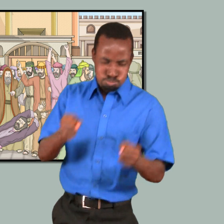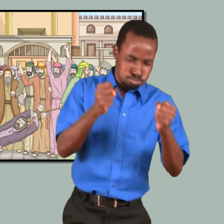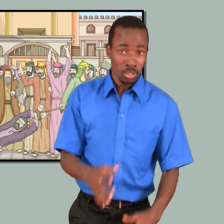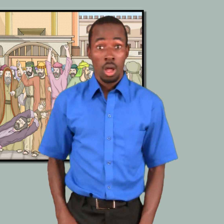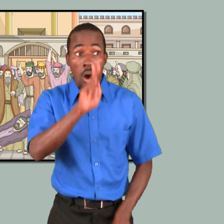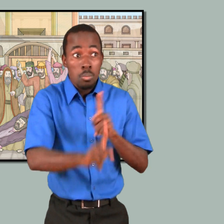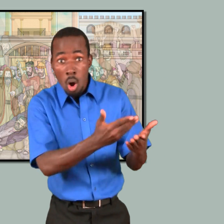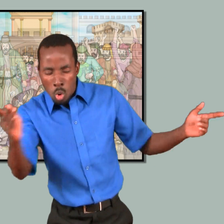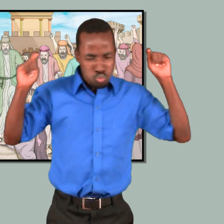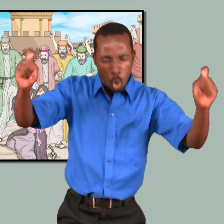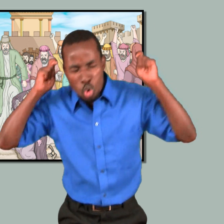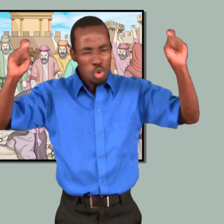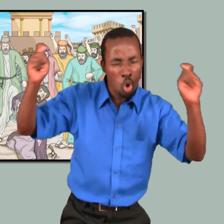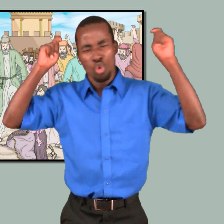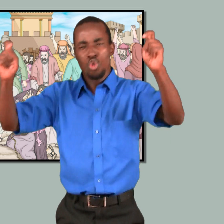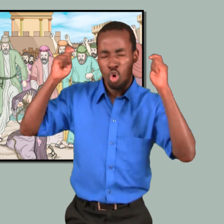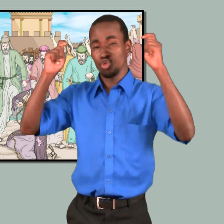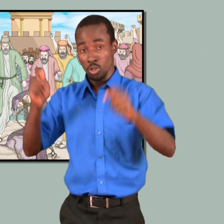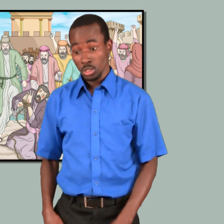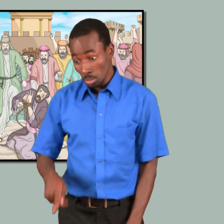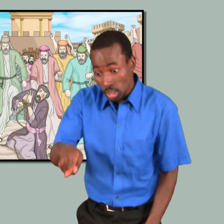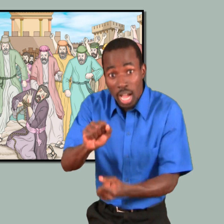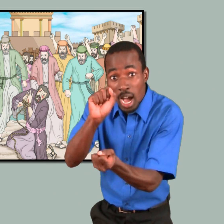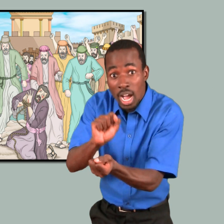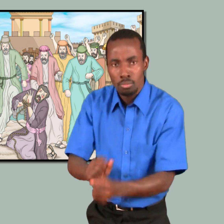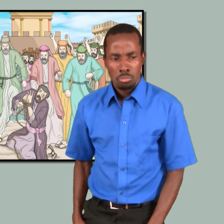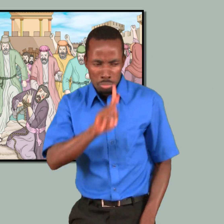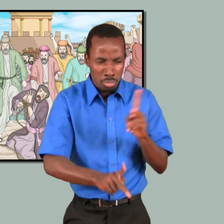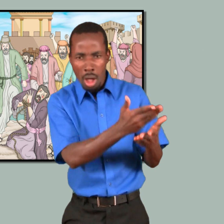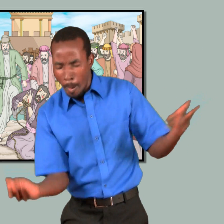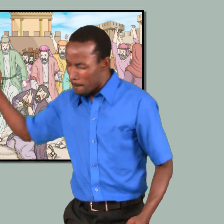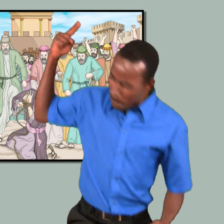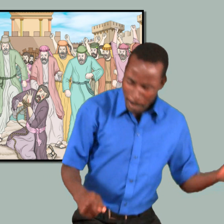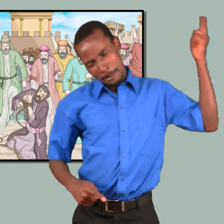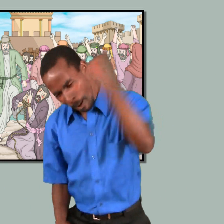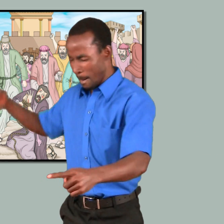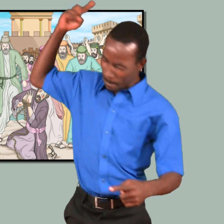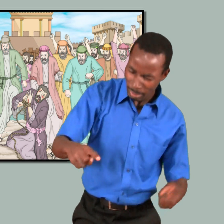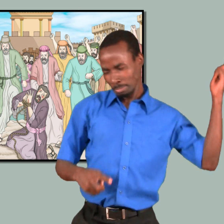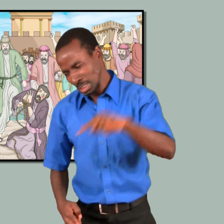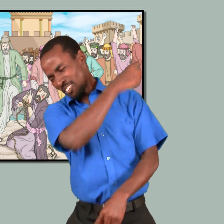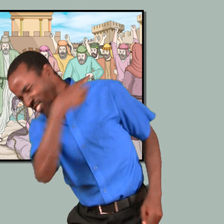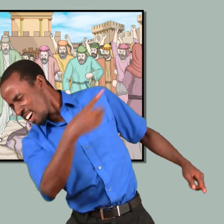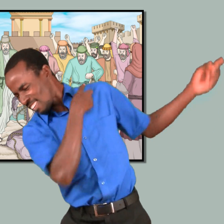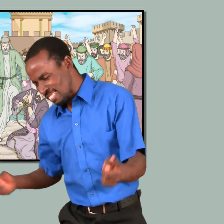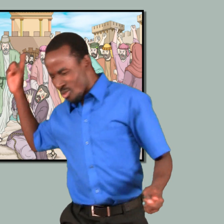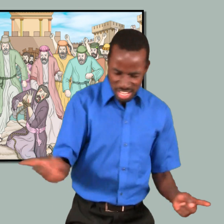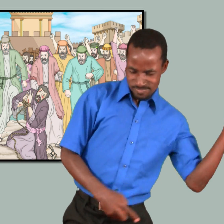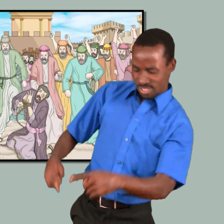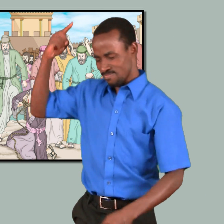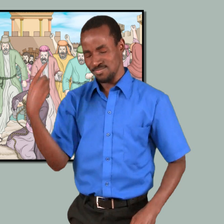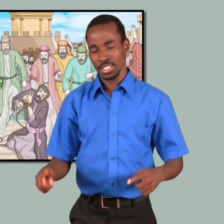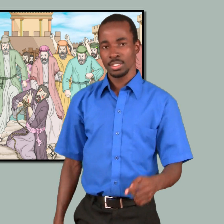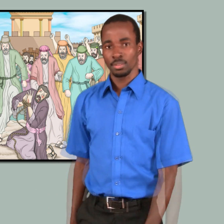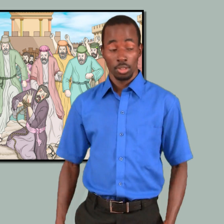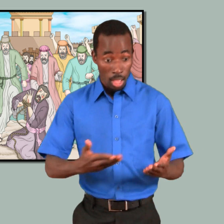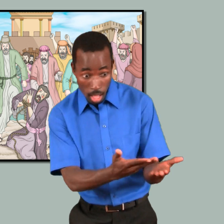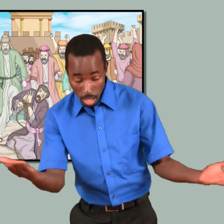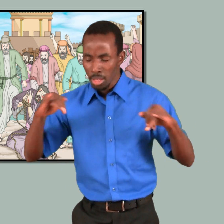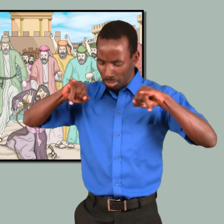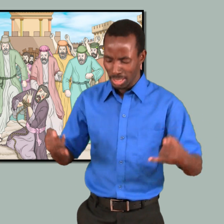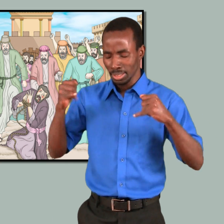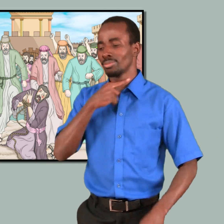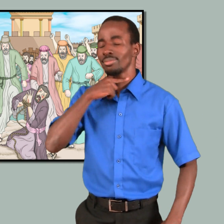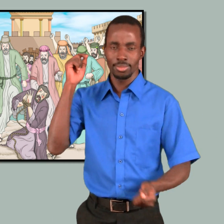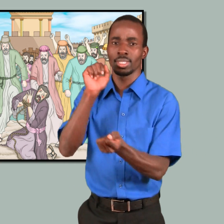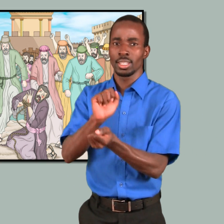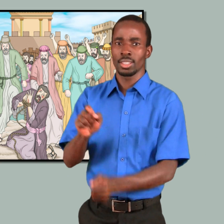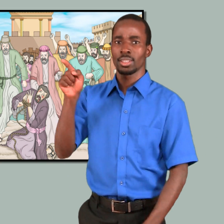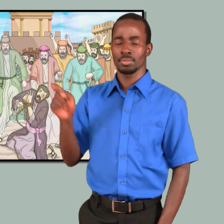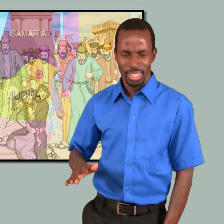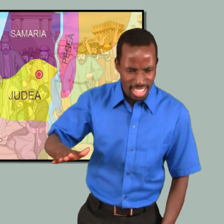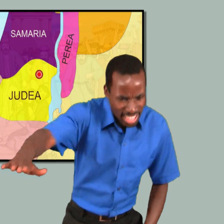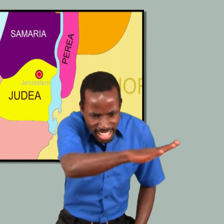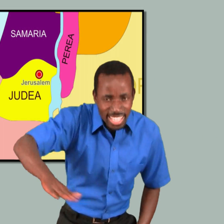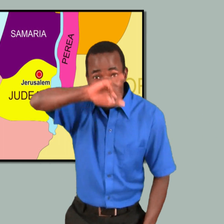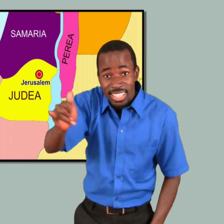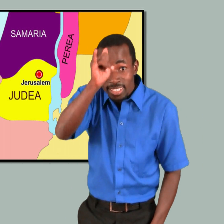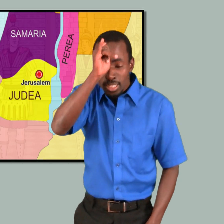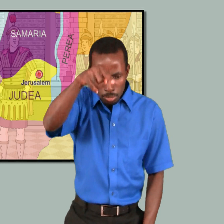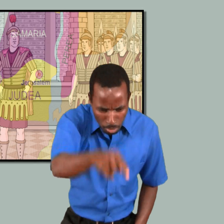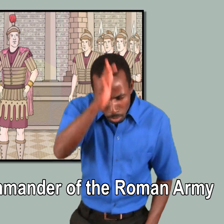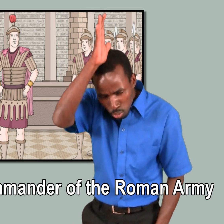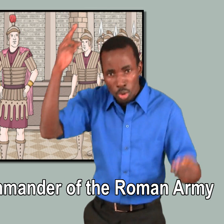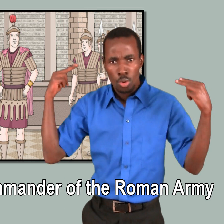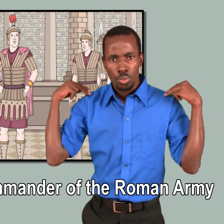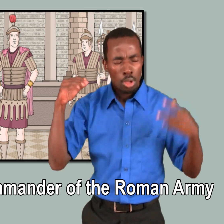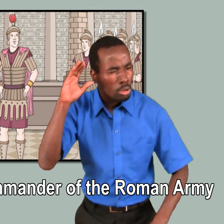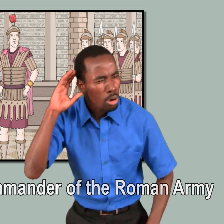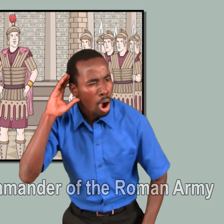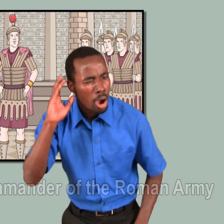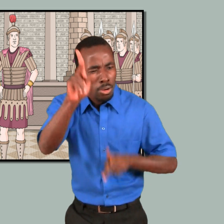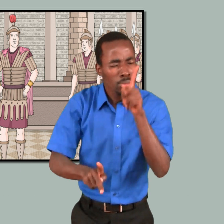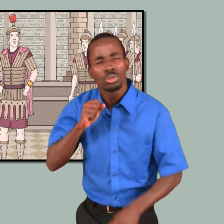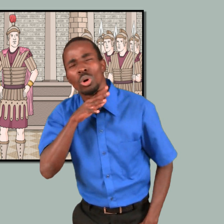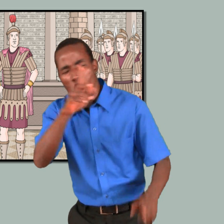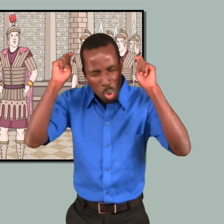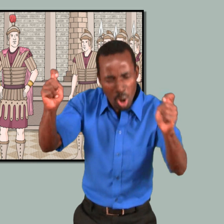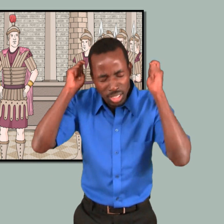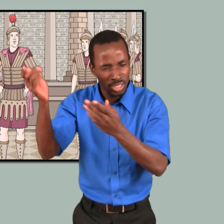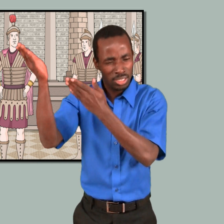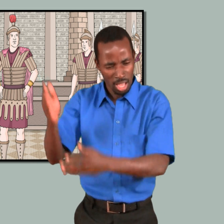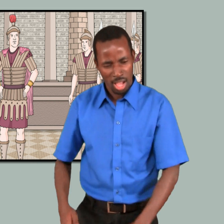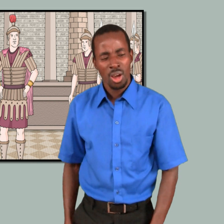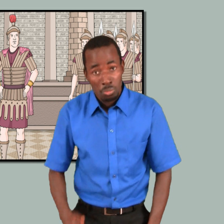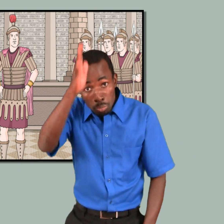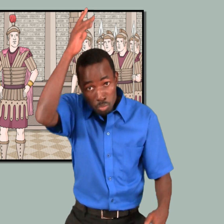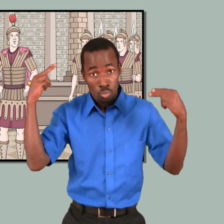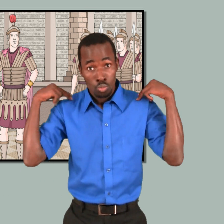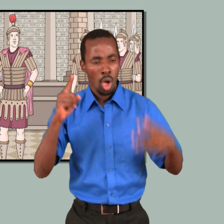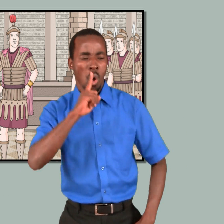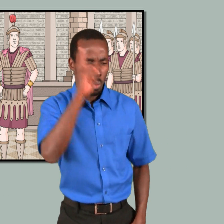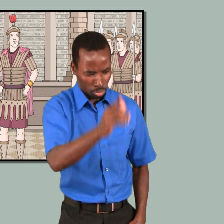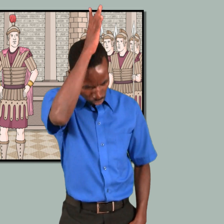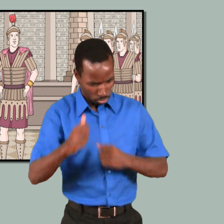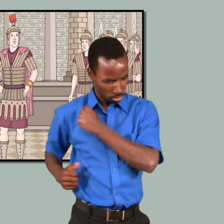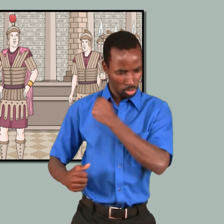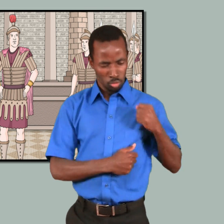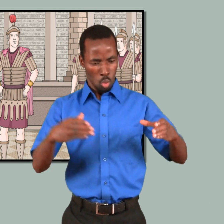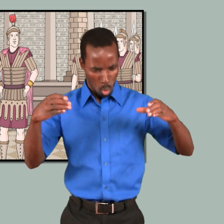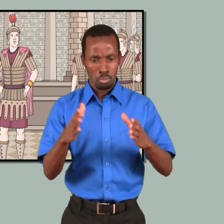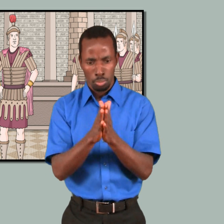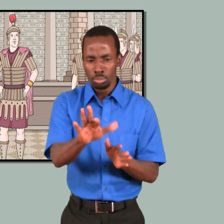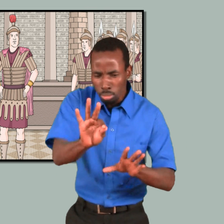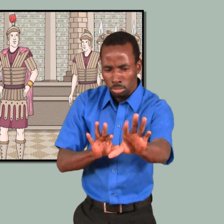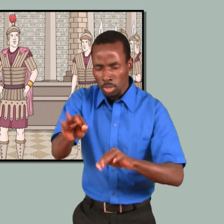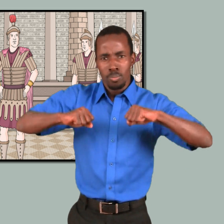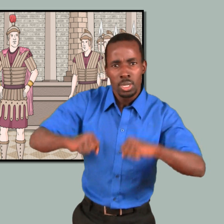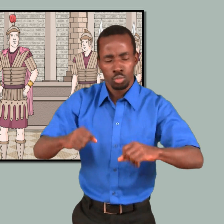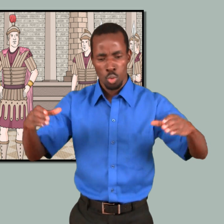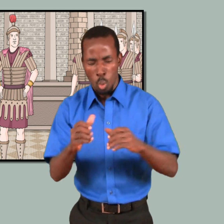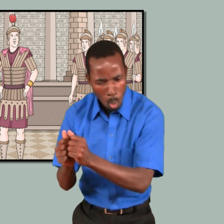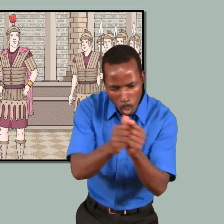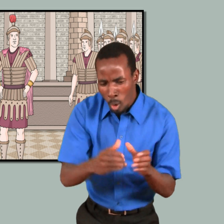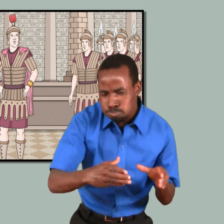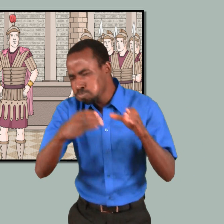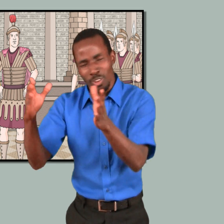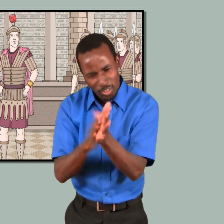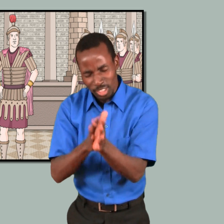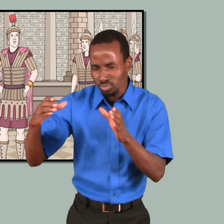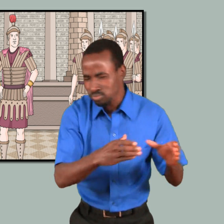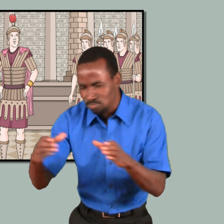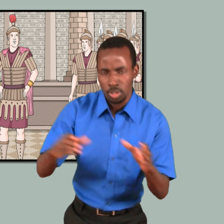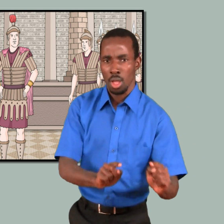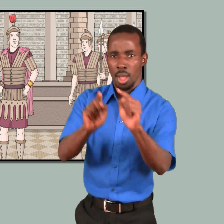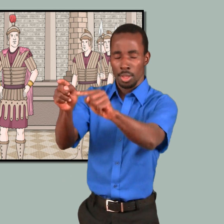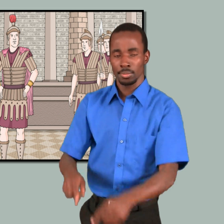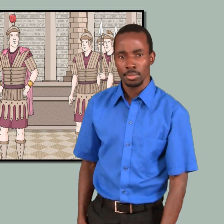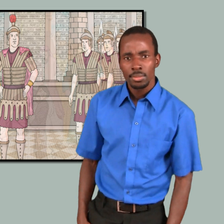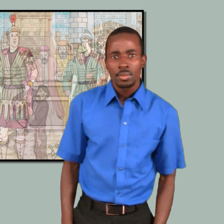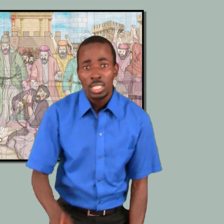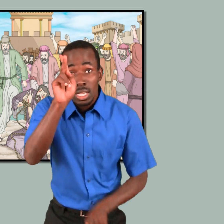While they were trying to kill him, the commander of the Roman regiment received a report that all Jerusalem was in turmoil.